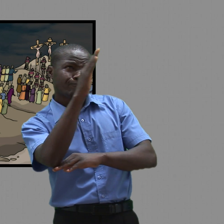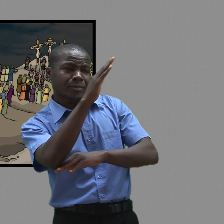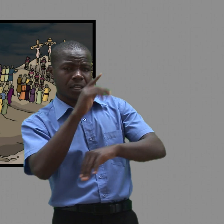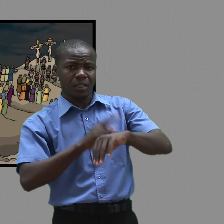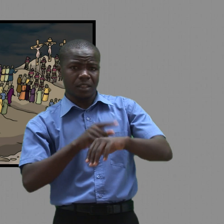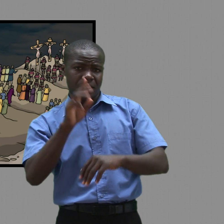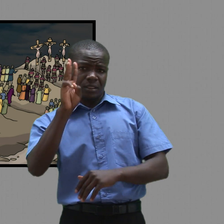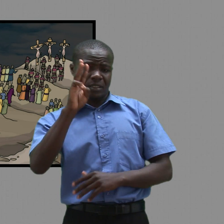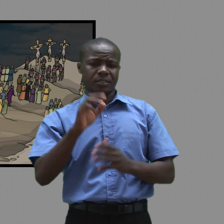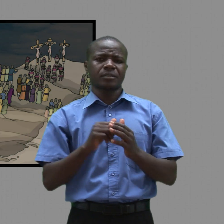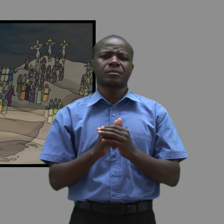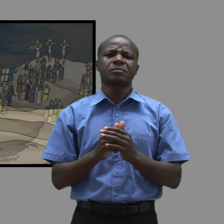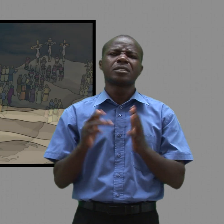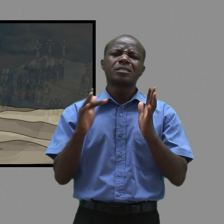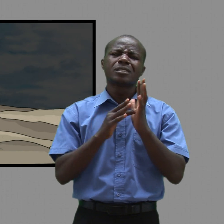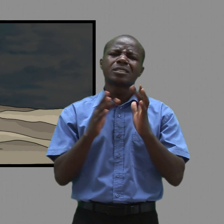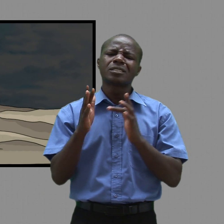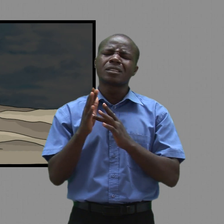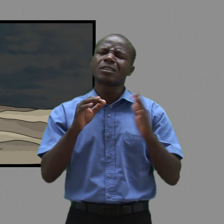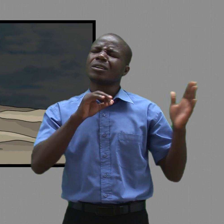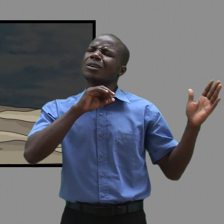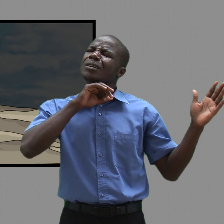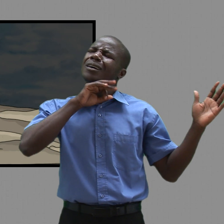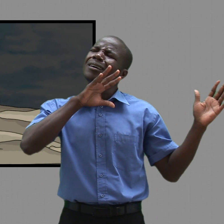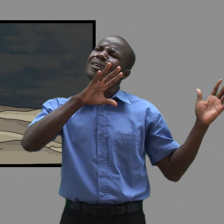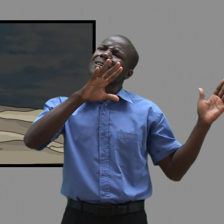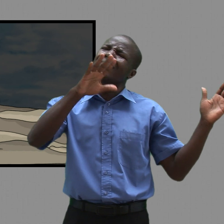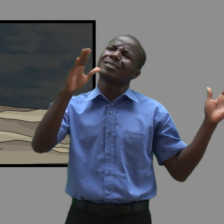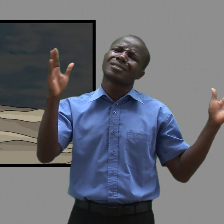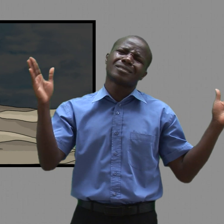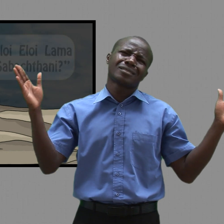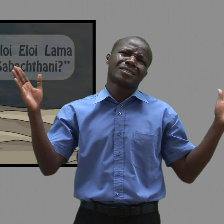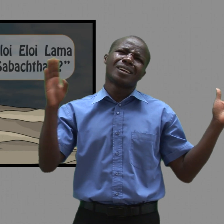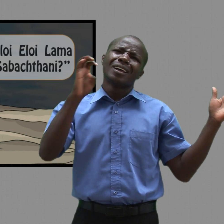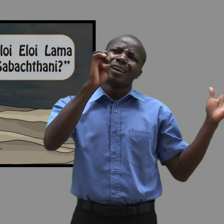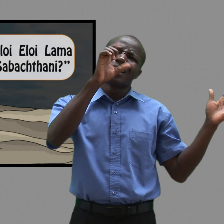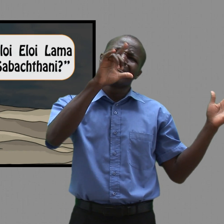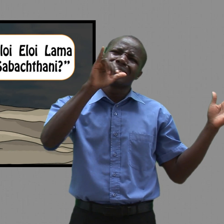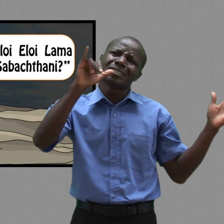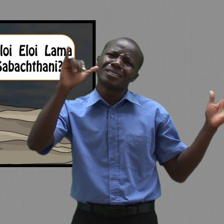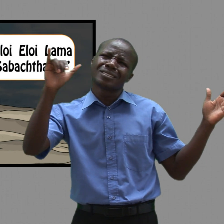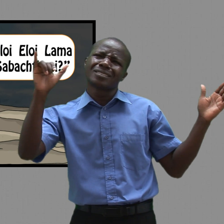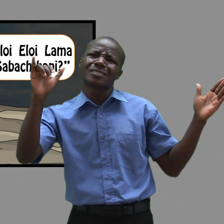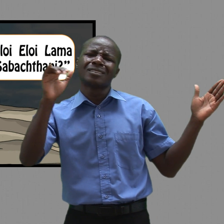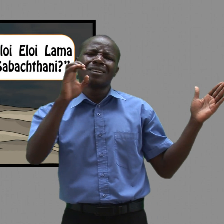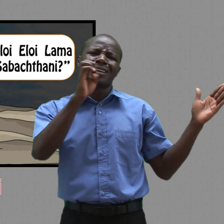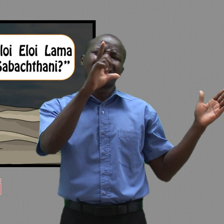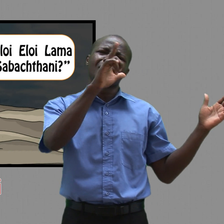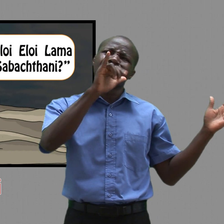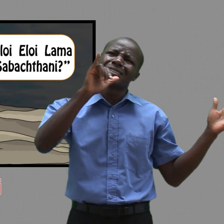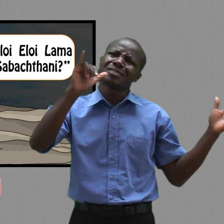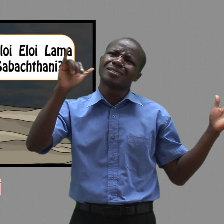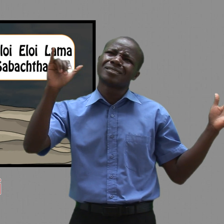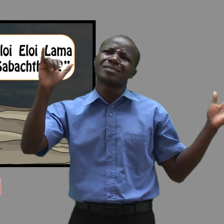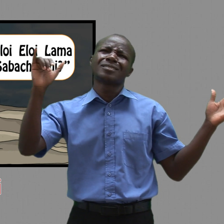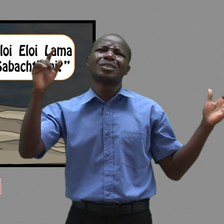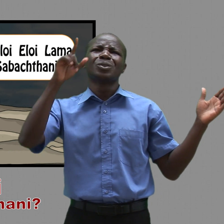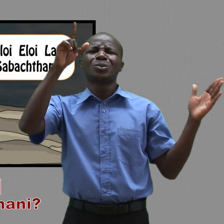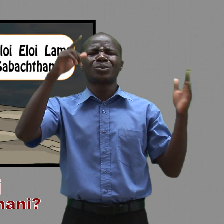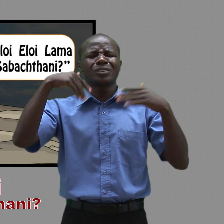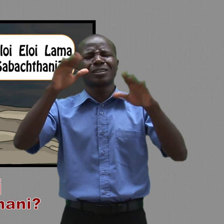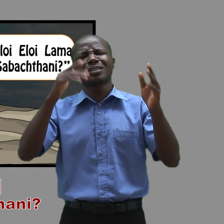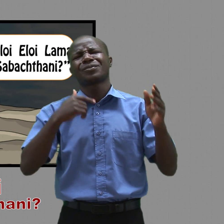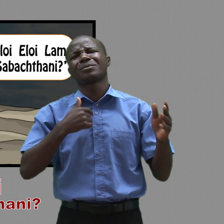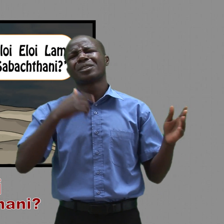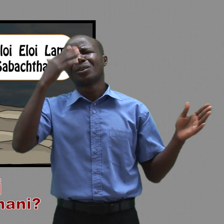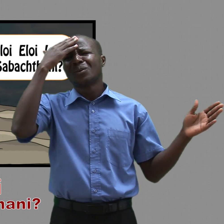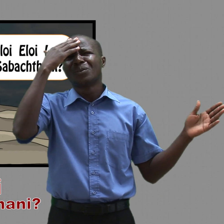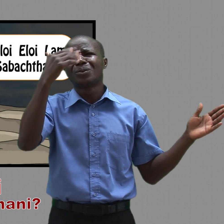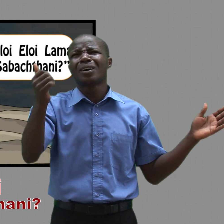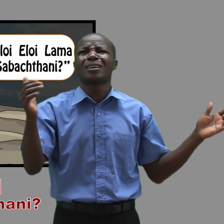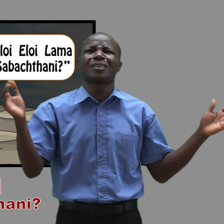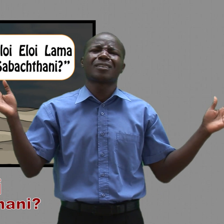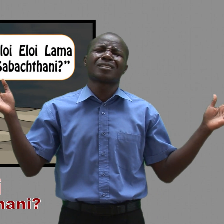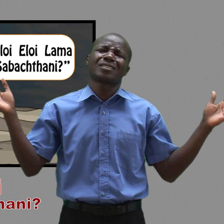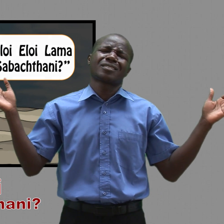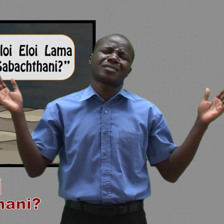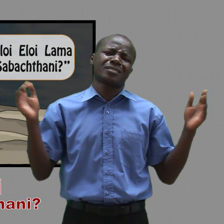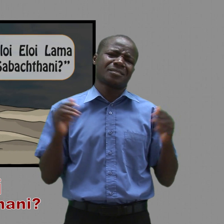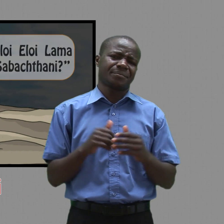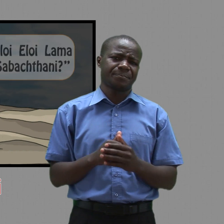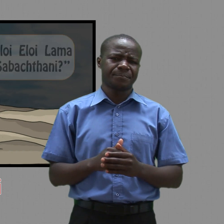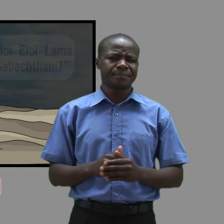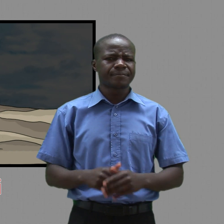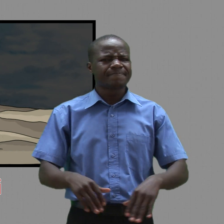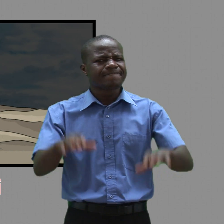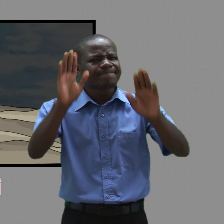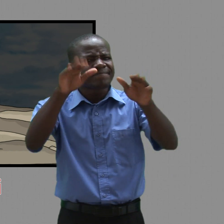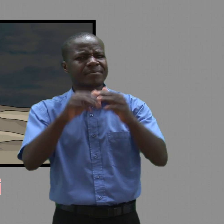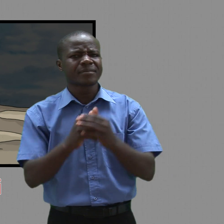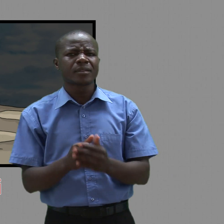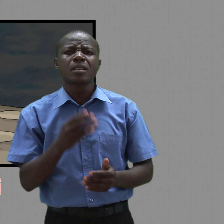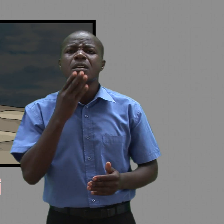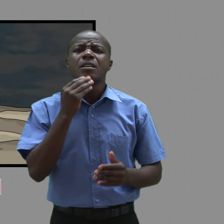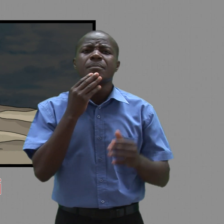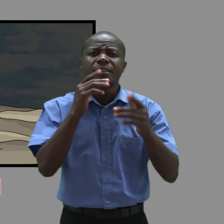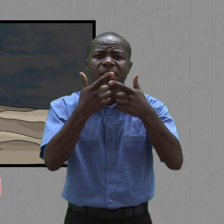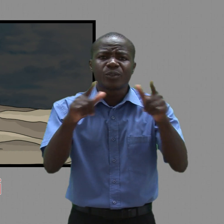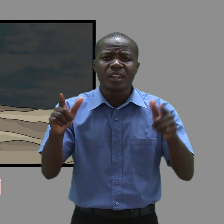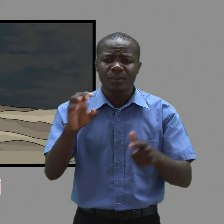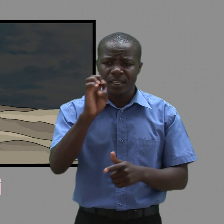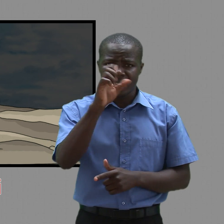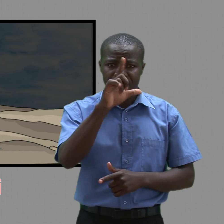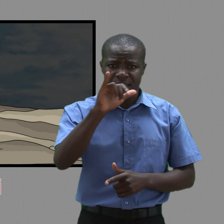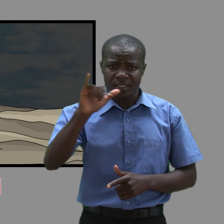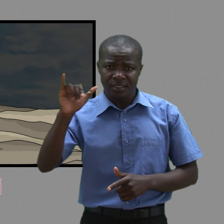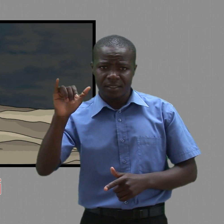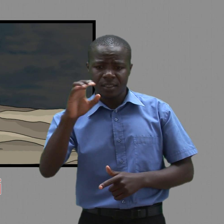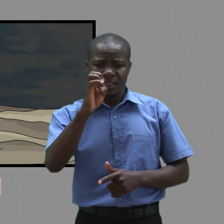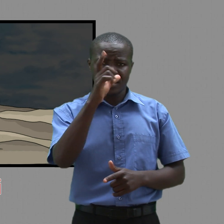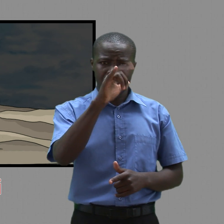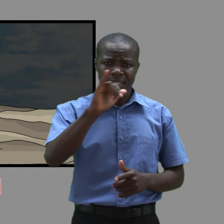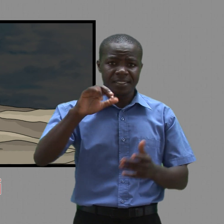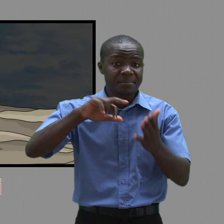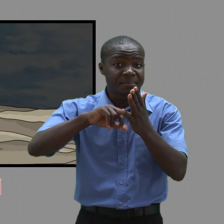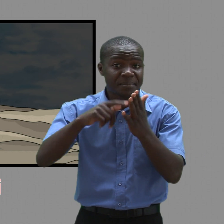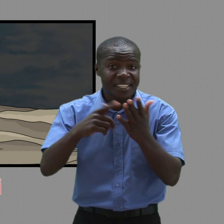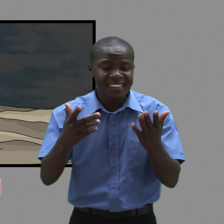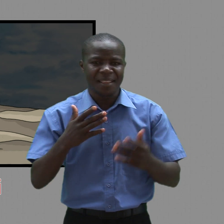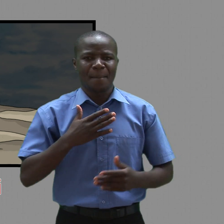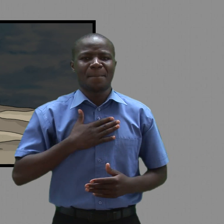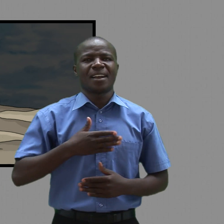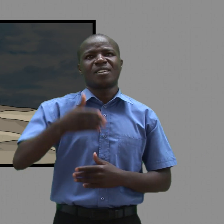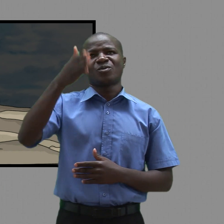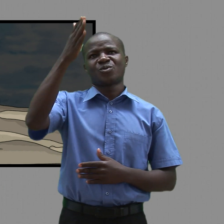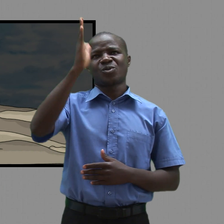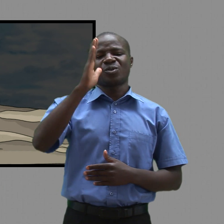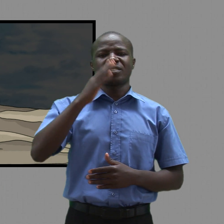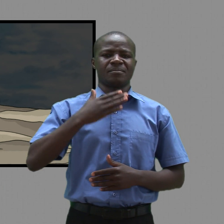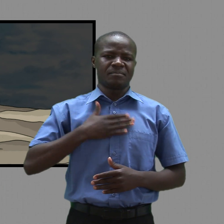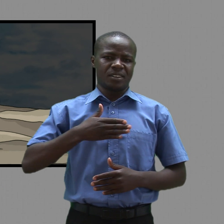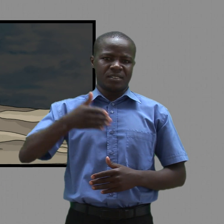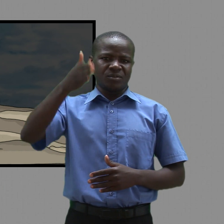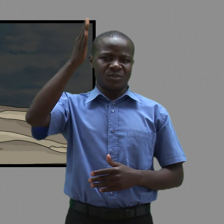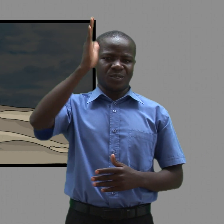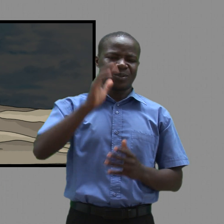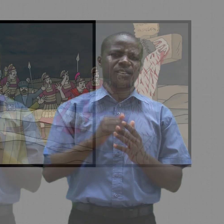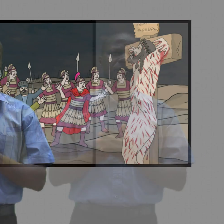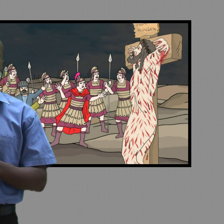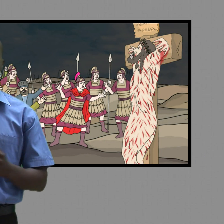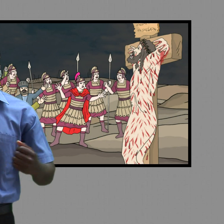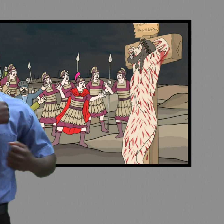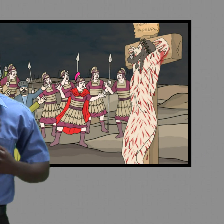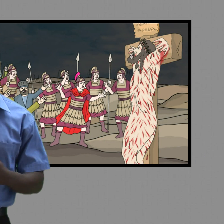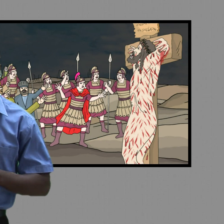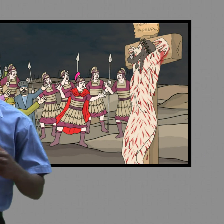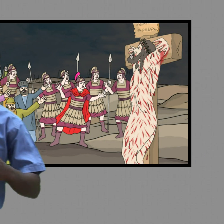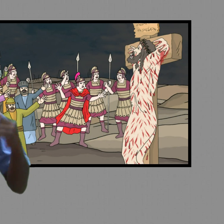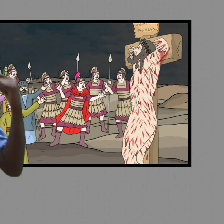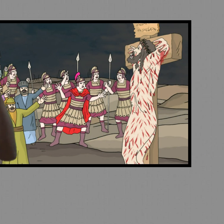About the ninth hour Jesus cried out in a loud voice, “Eli, Eli, lema sabachthani?” which means, “My God, My God, why have You forsaken Me?”